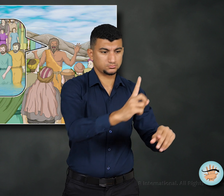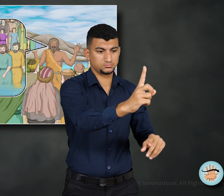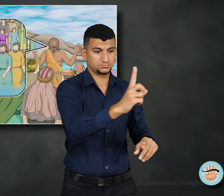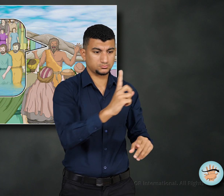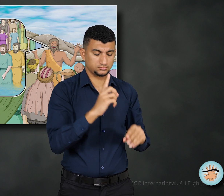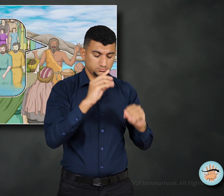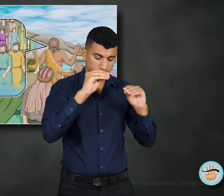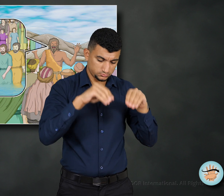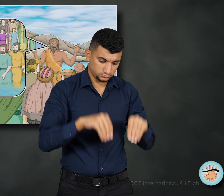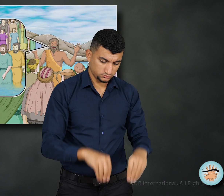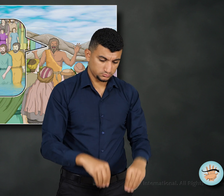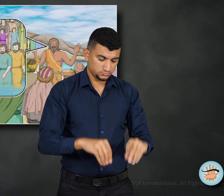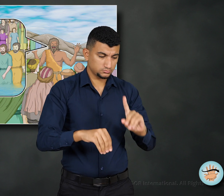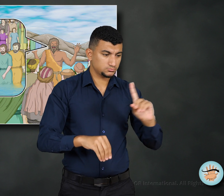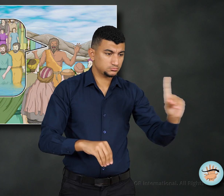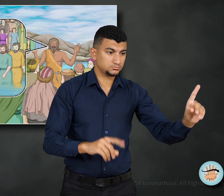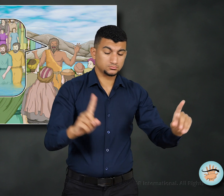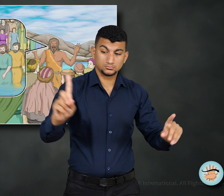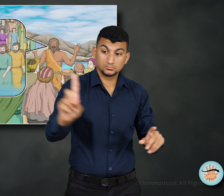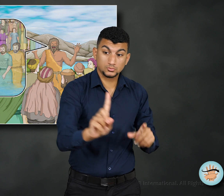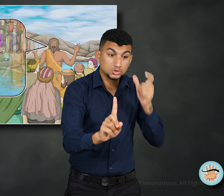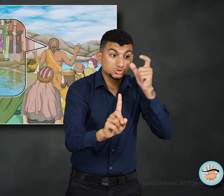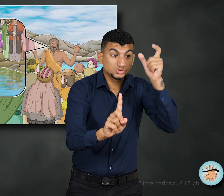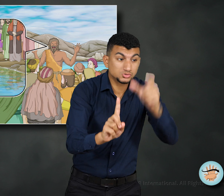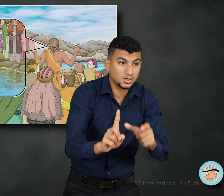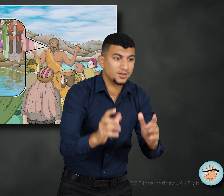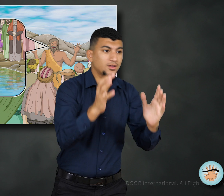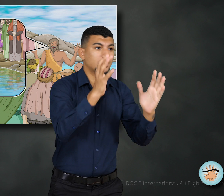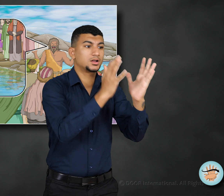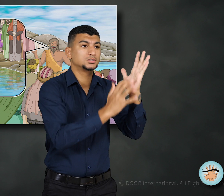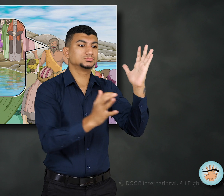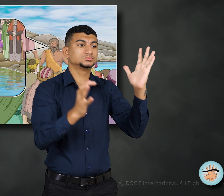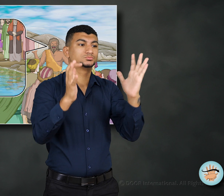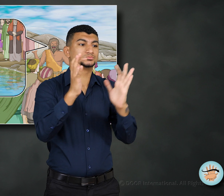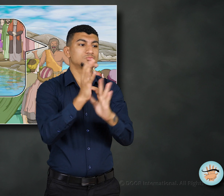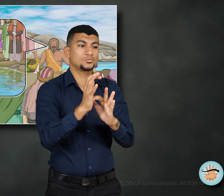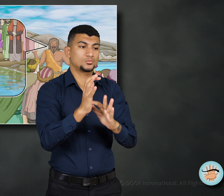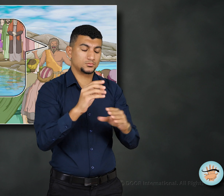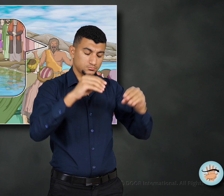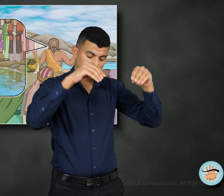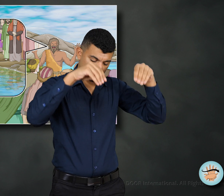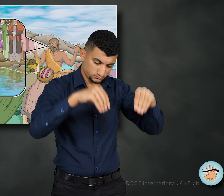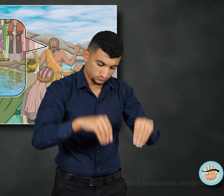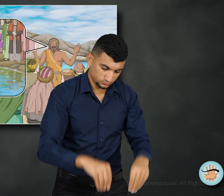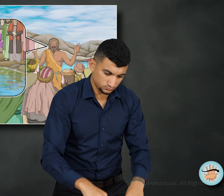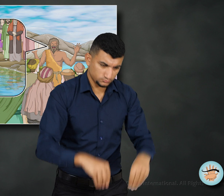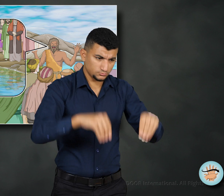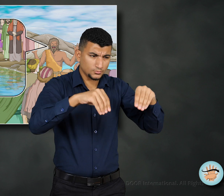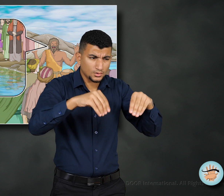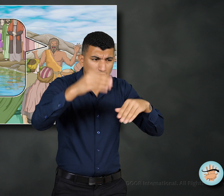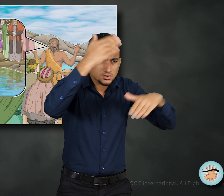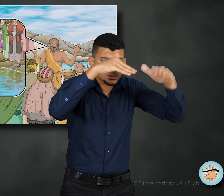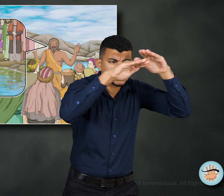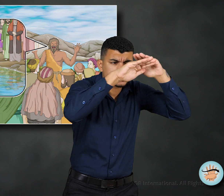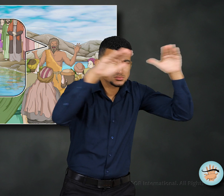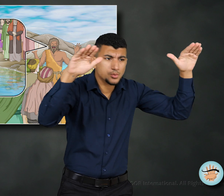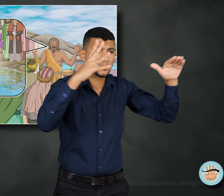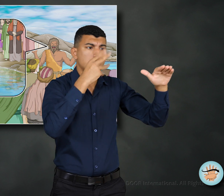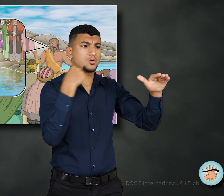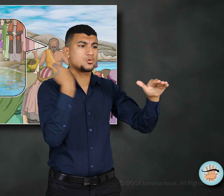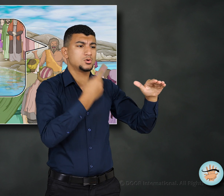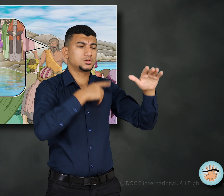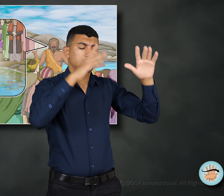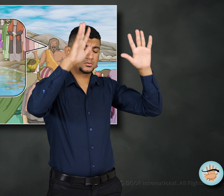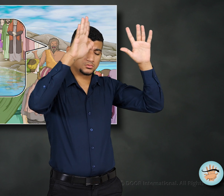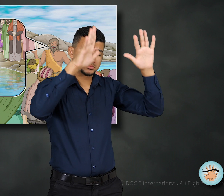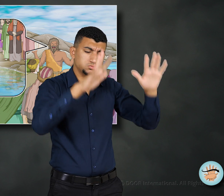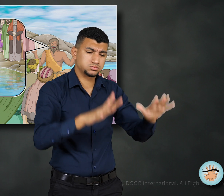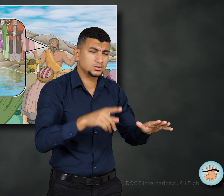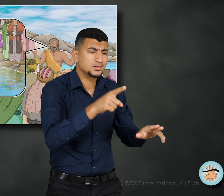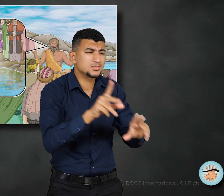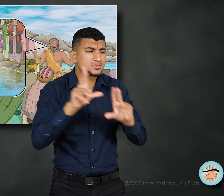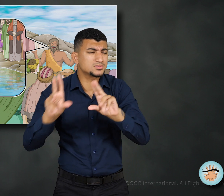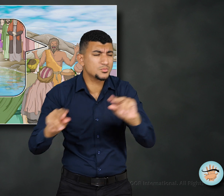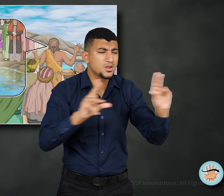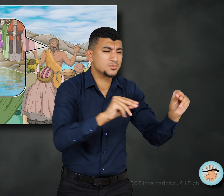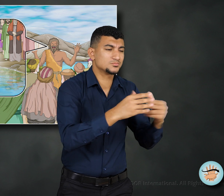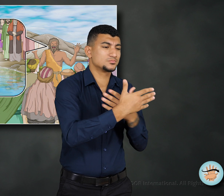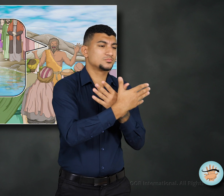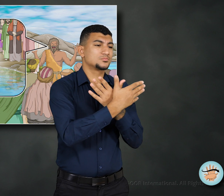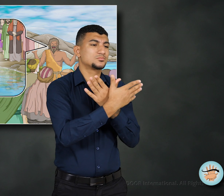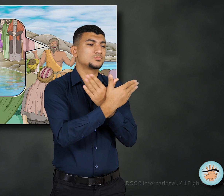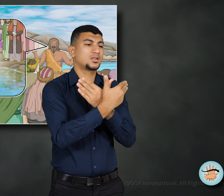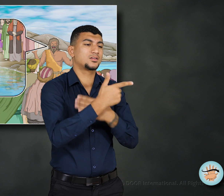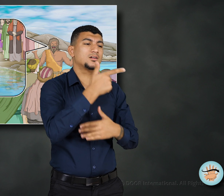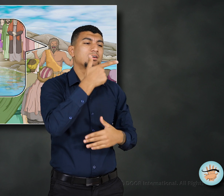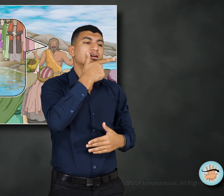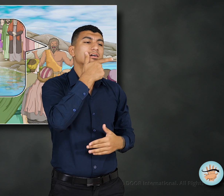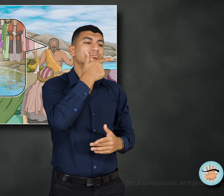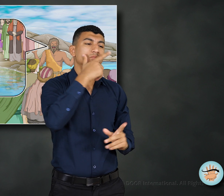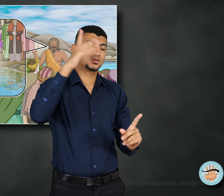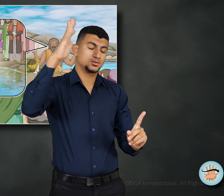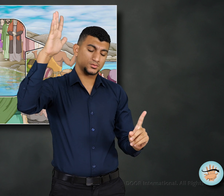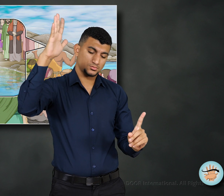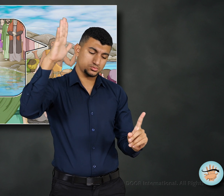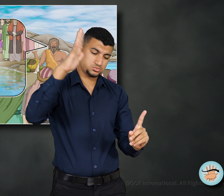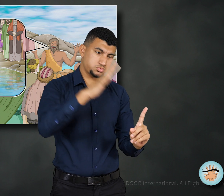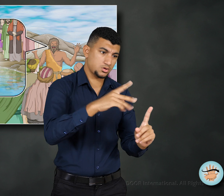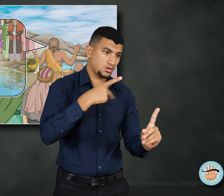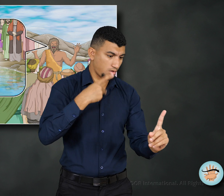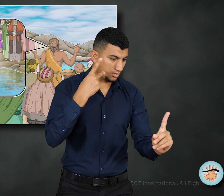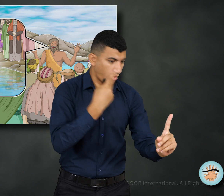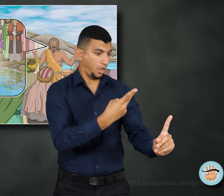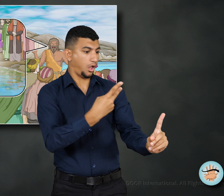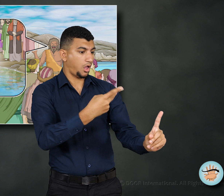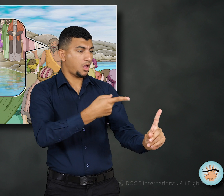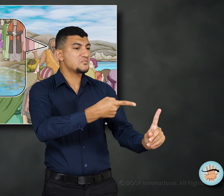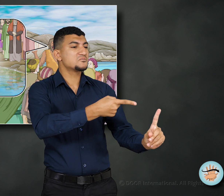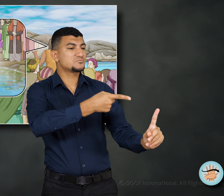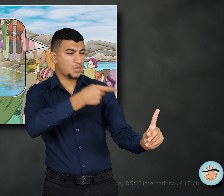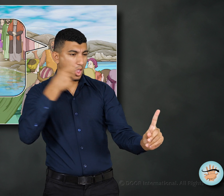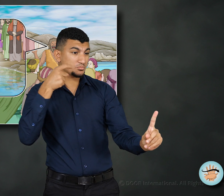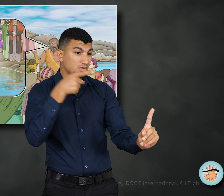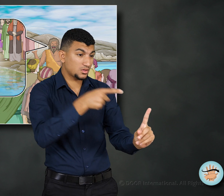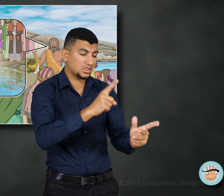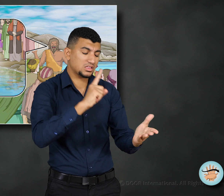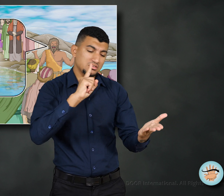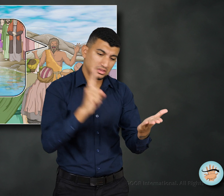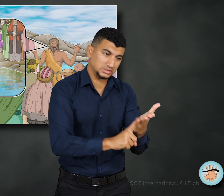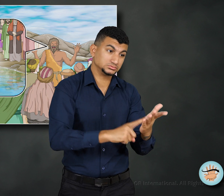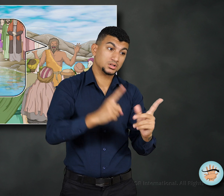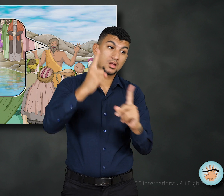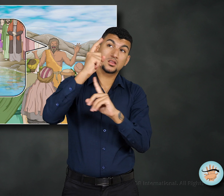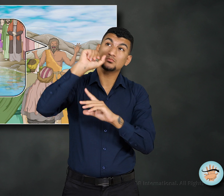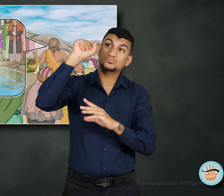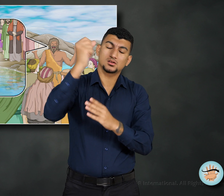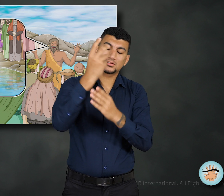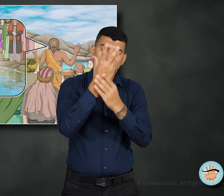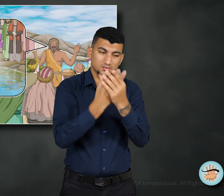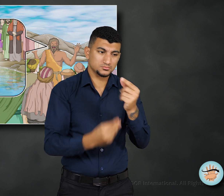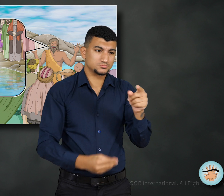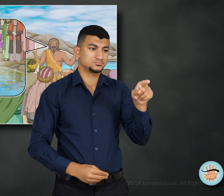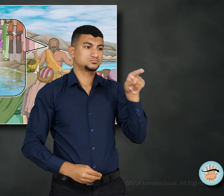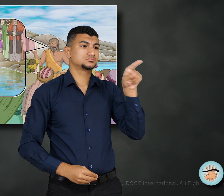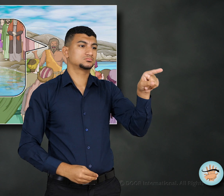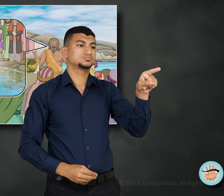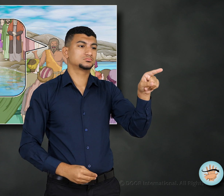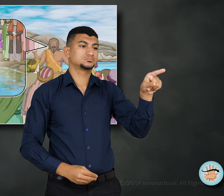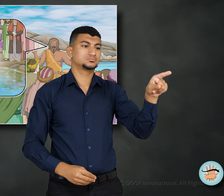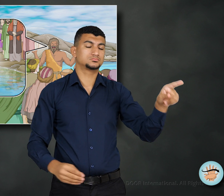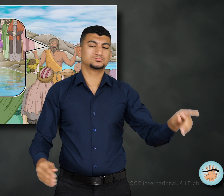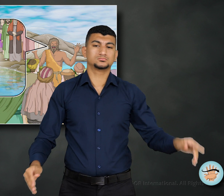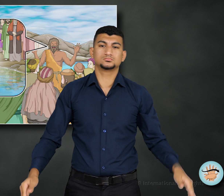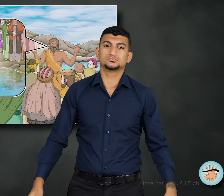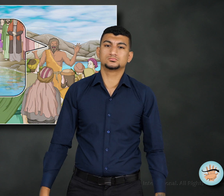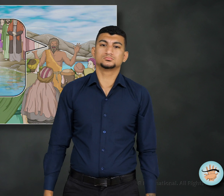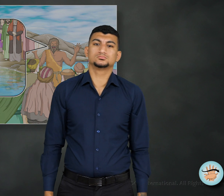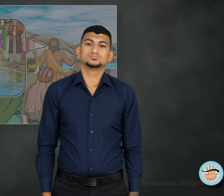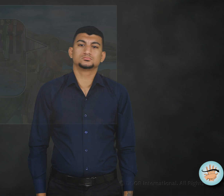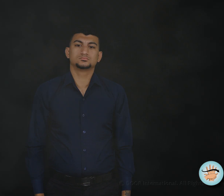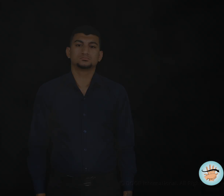Then John testified, “I saw the Spirit descending from heaven like a dove and resting on Him. I myself did not know Him, but the One who sent me to baptize with water told me, ‘The man on whom you see the Spirit descend and rest is He who will baptize with the Holy Spirit.’ I have seen and testified that this is the Son of God.”